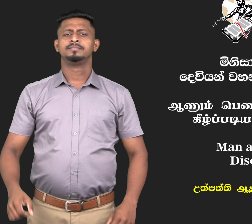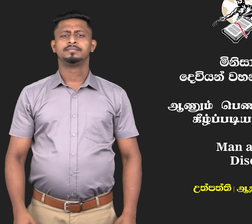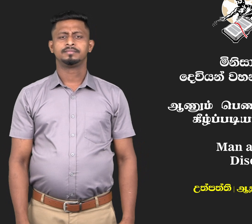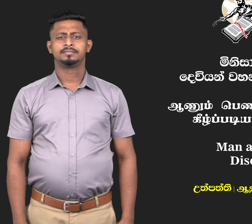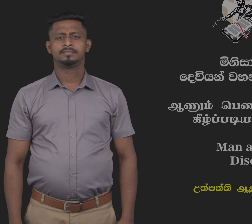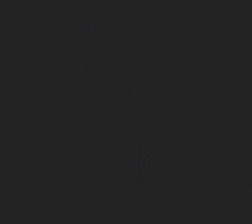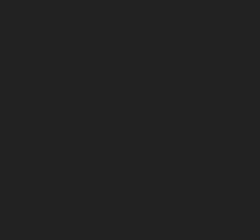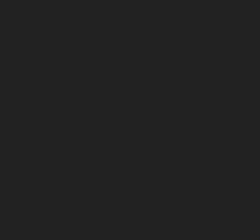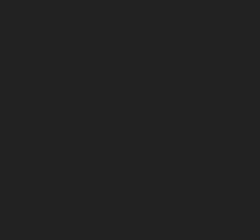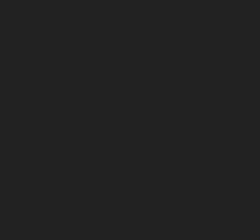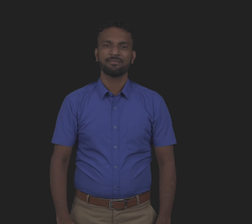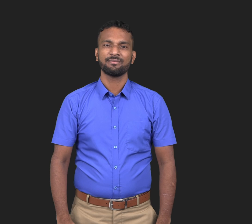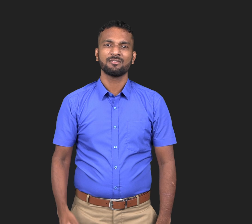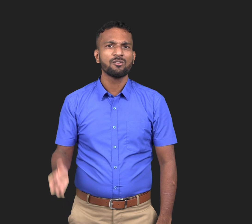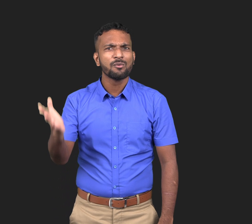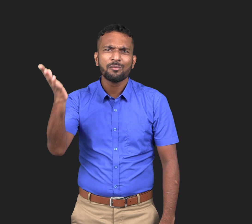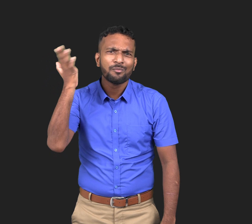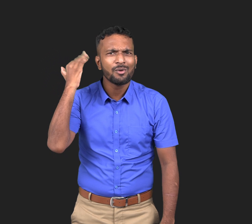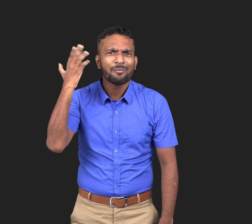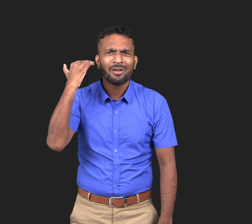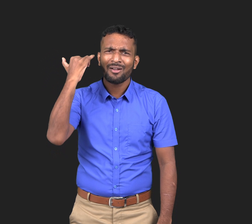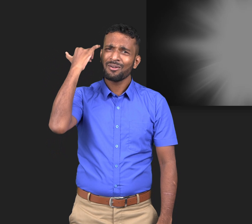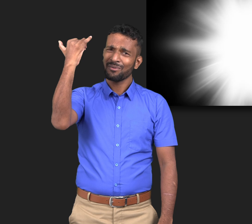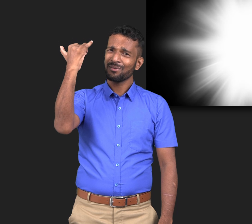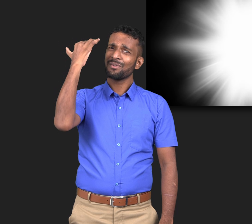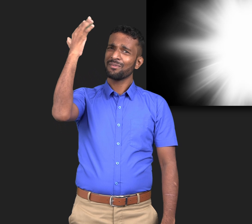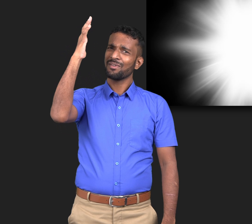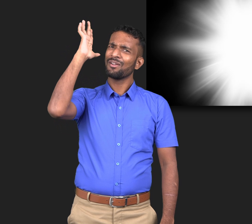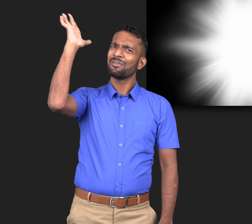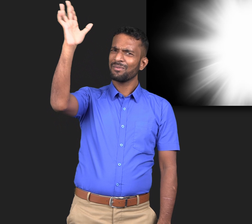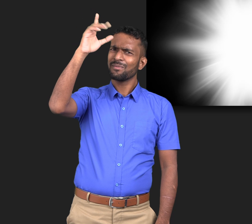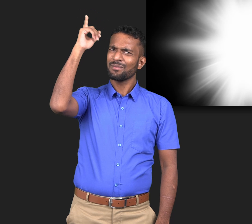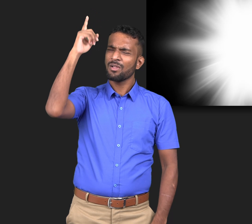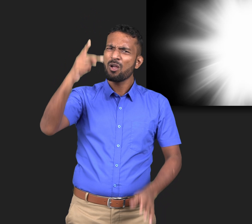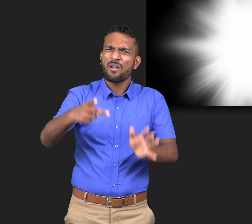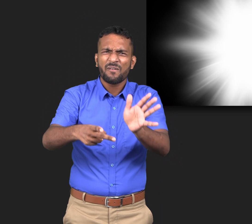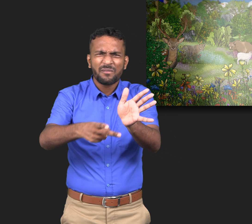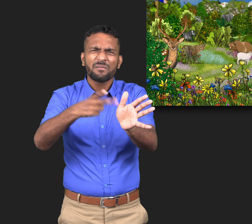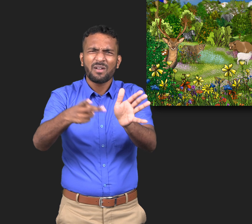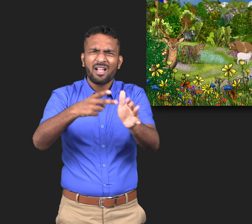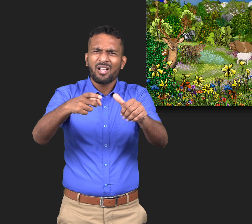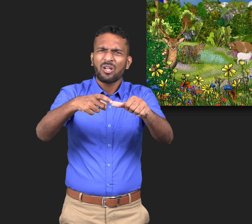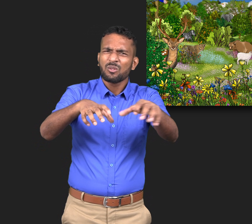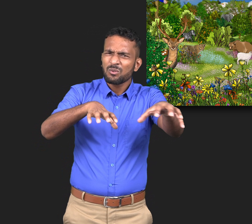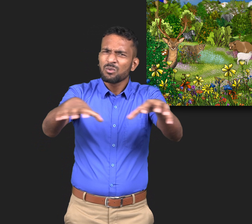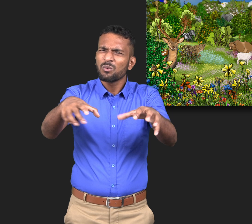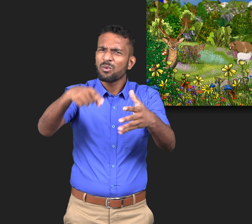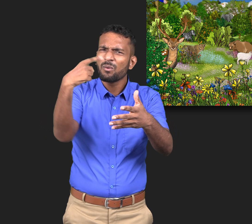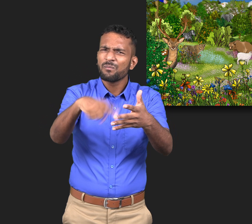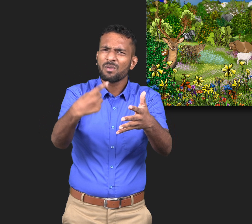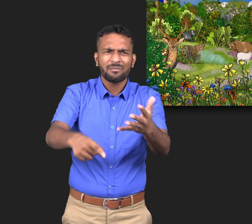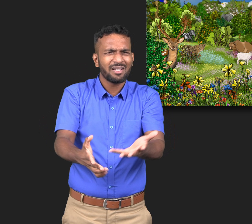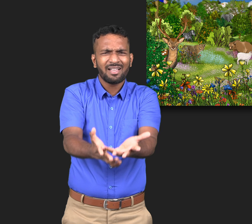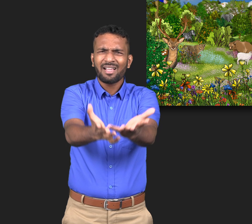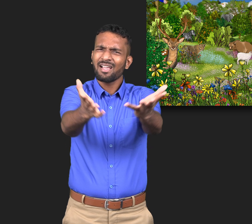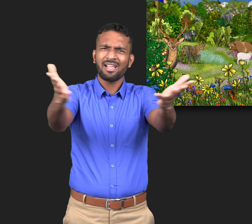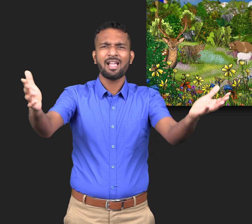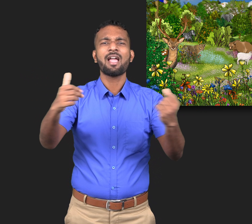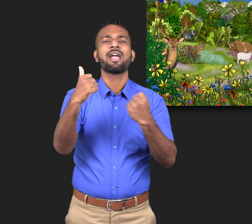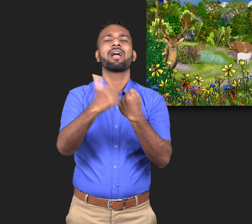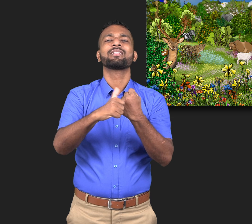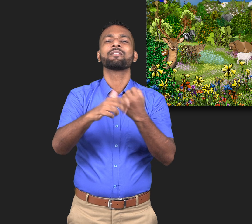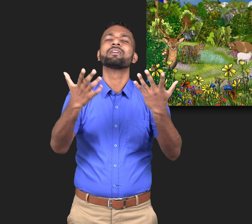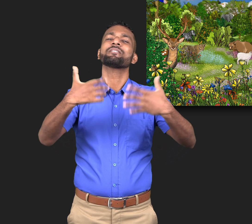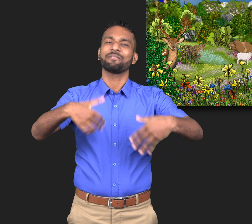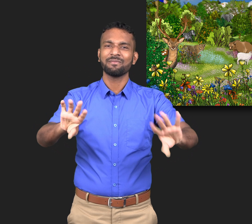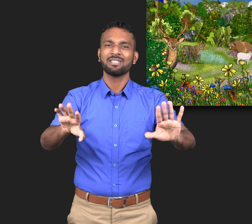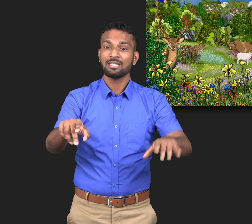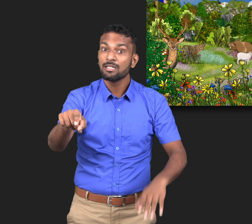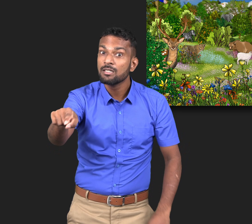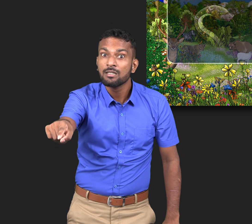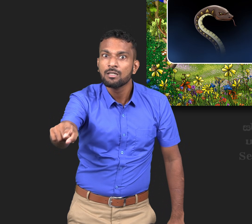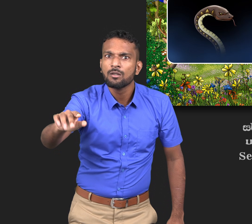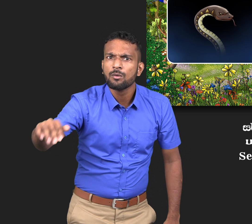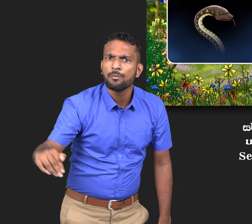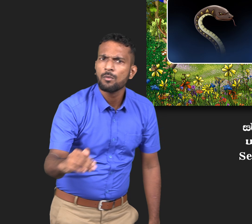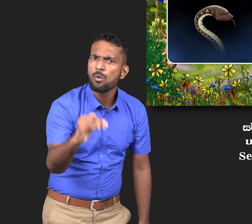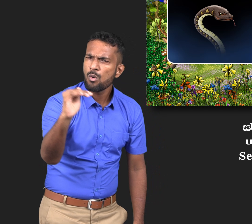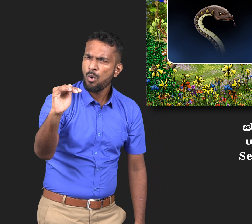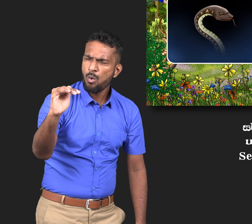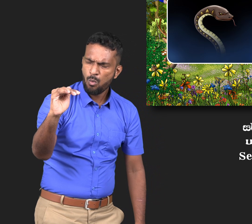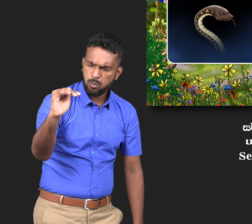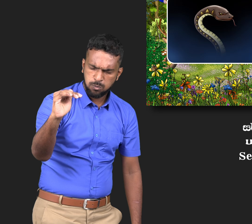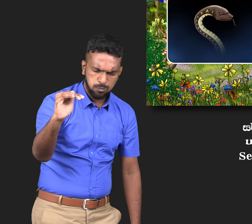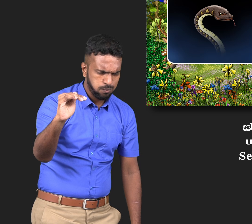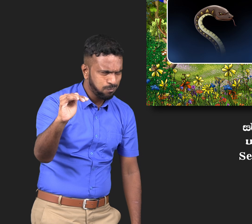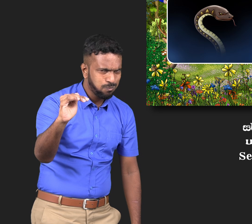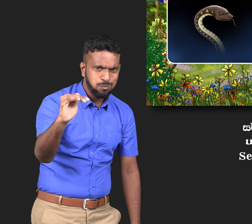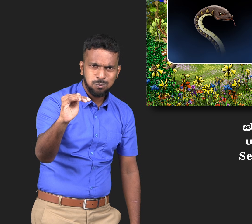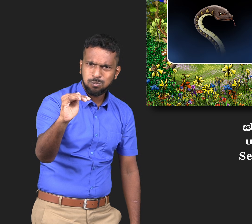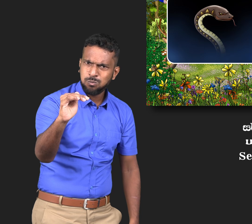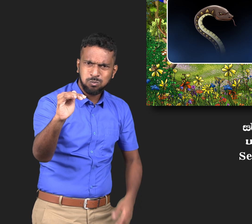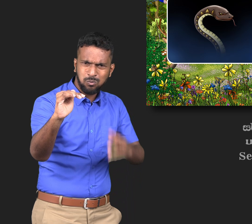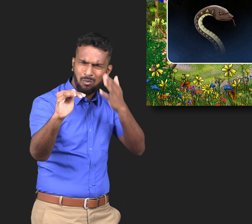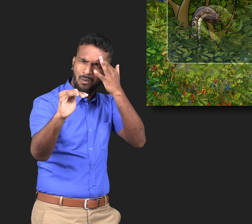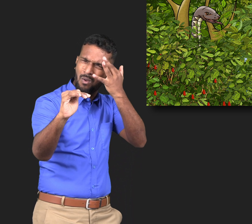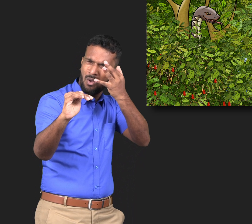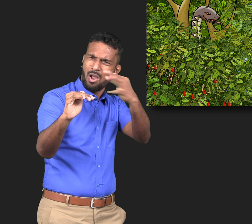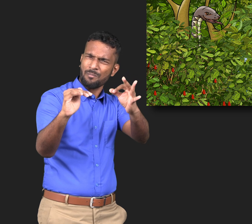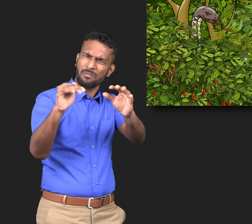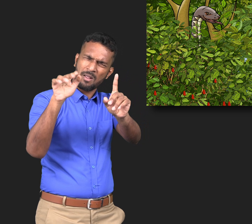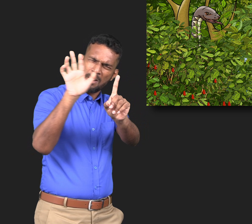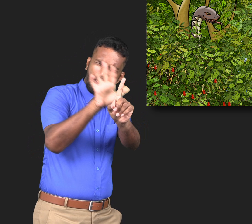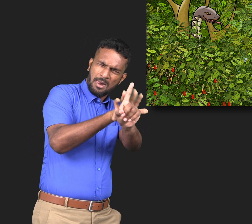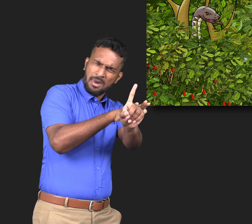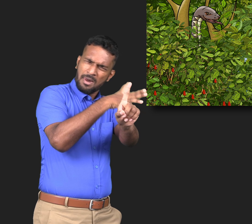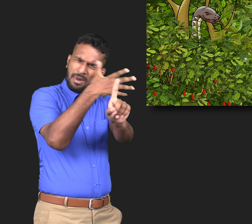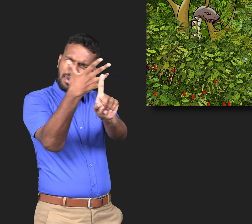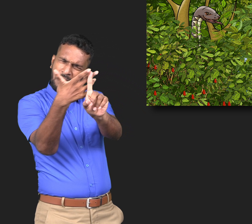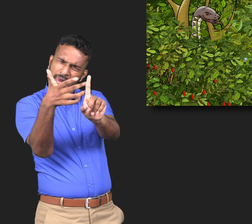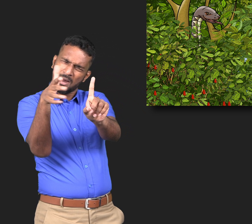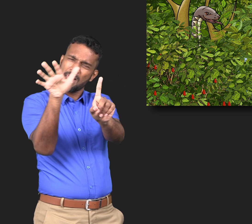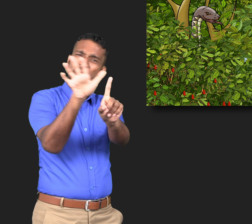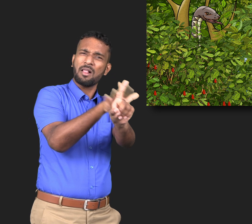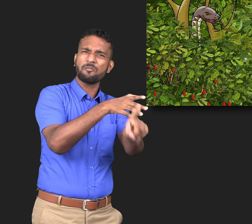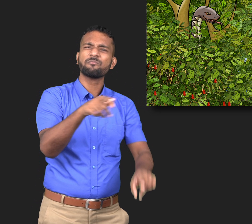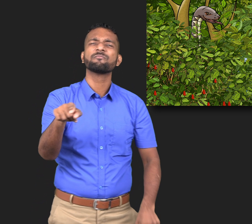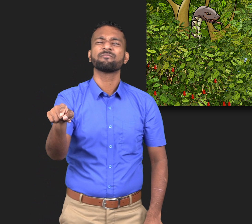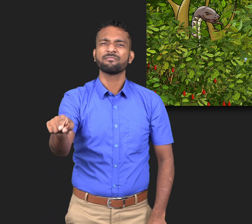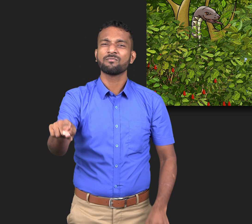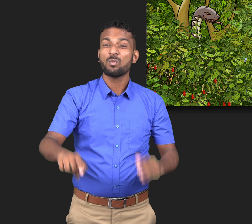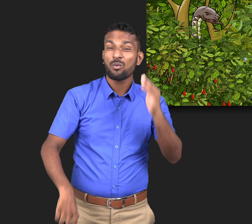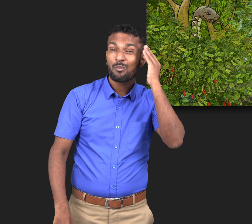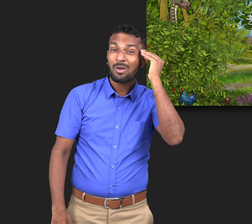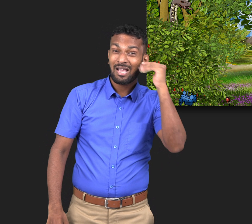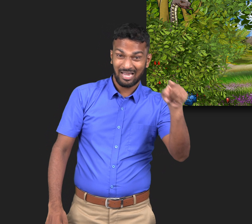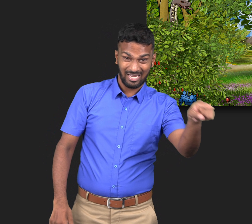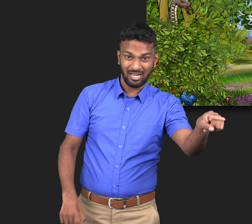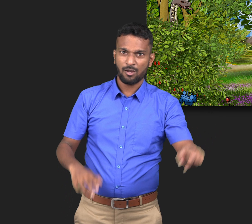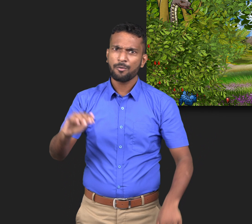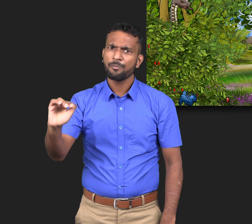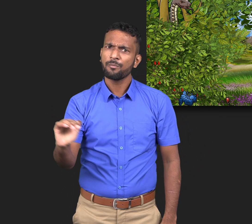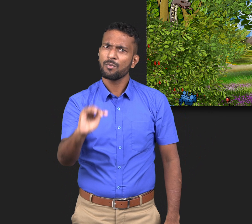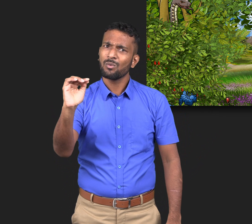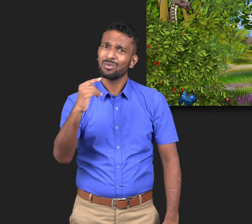Now the serpent was more crafty than any beast of the field that the LORD God had made.